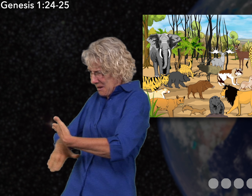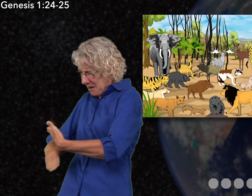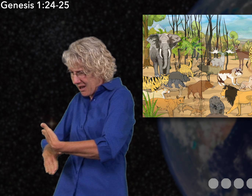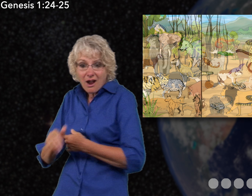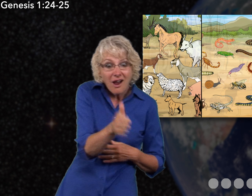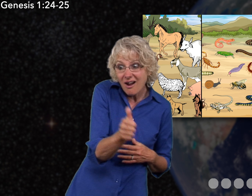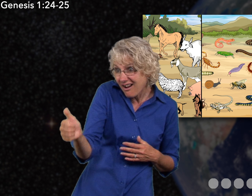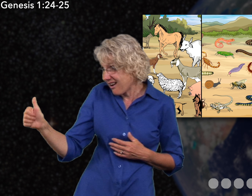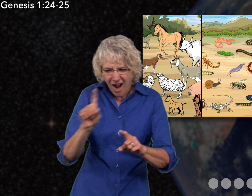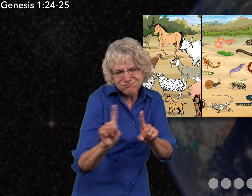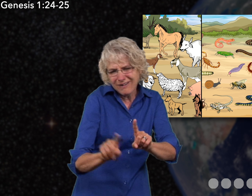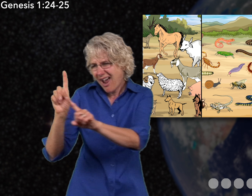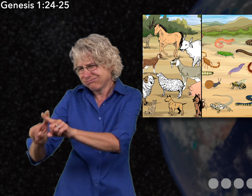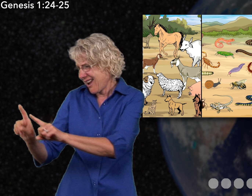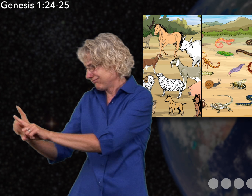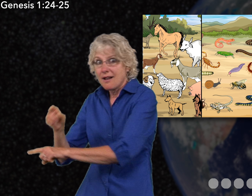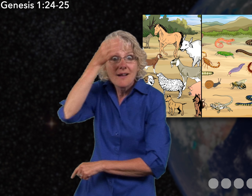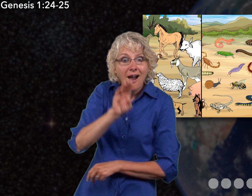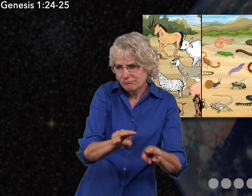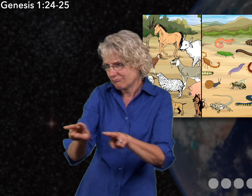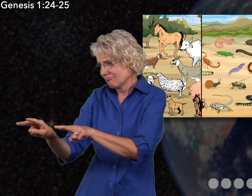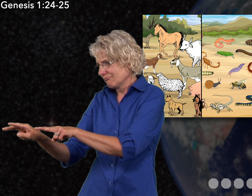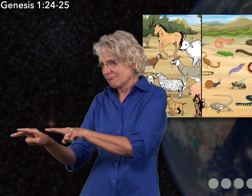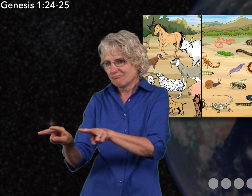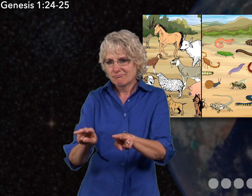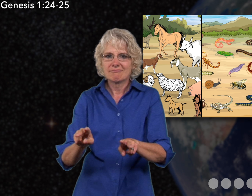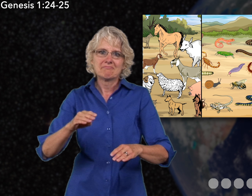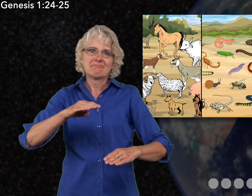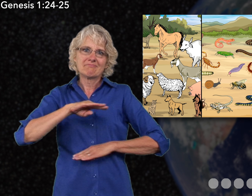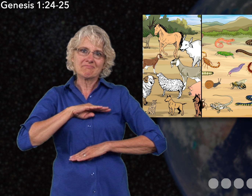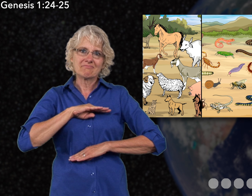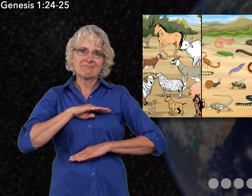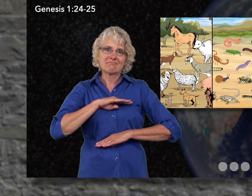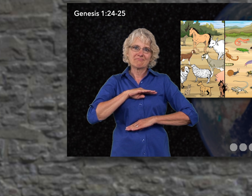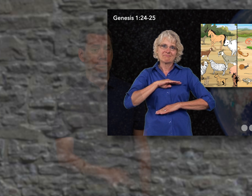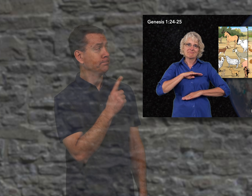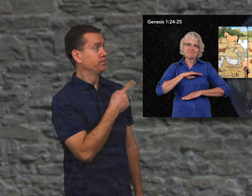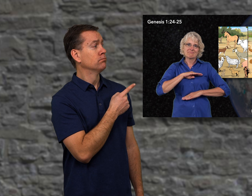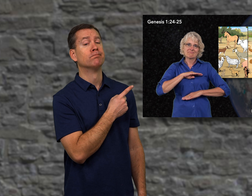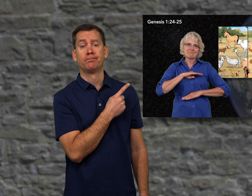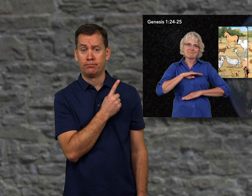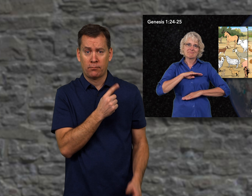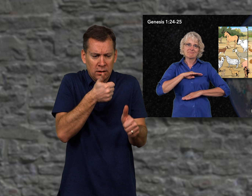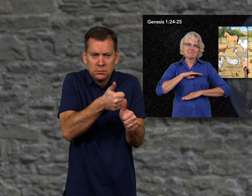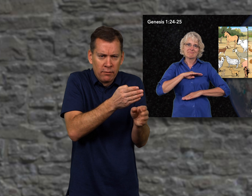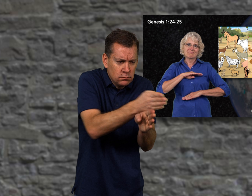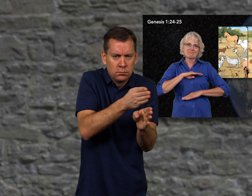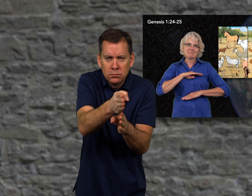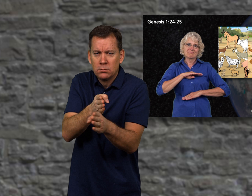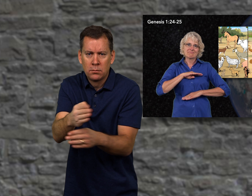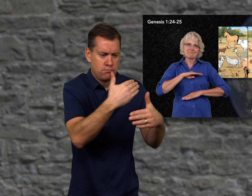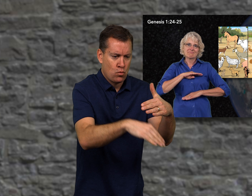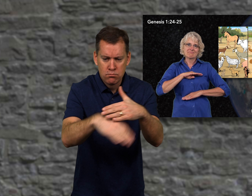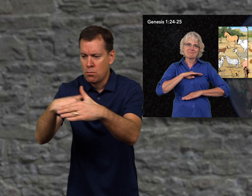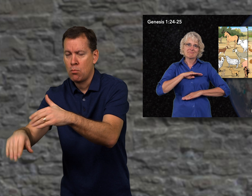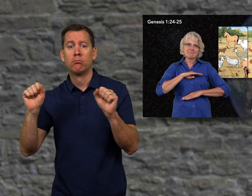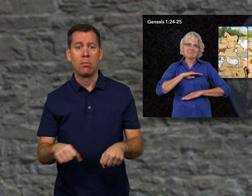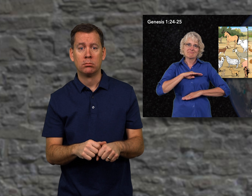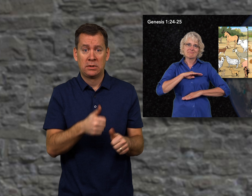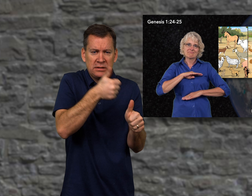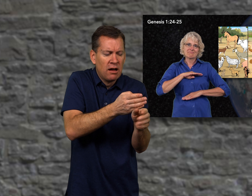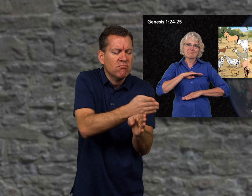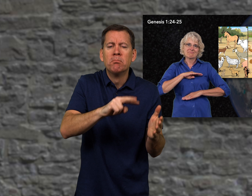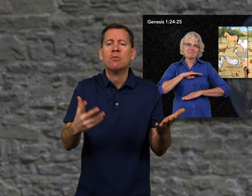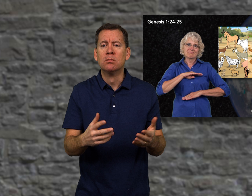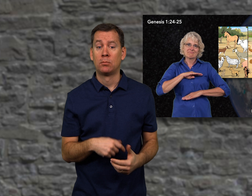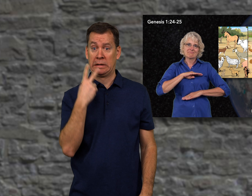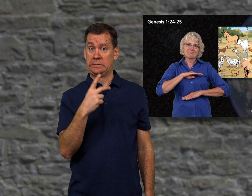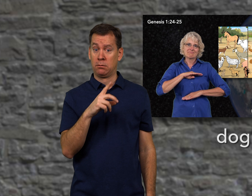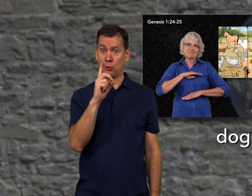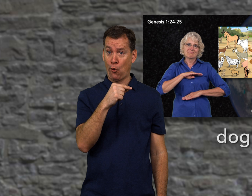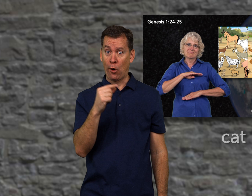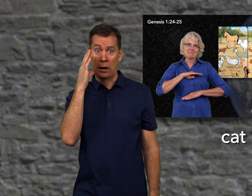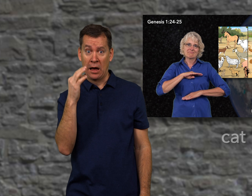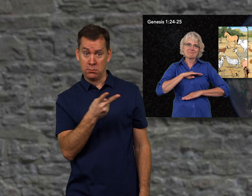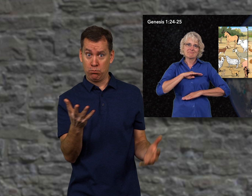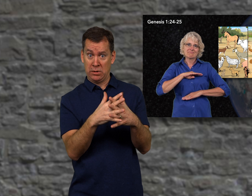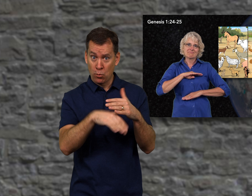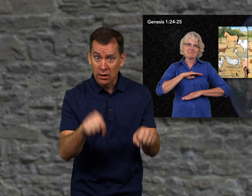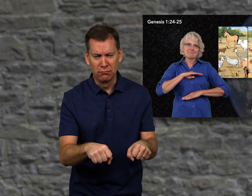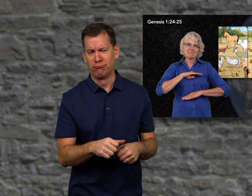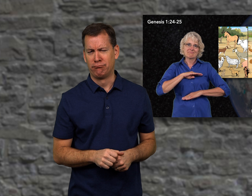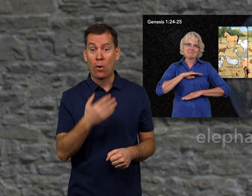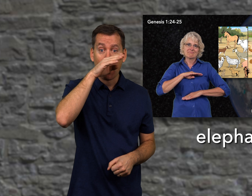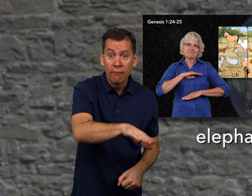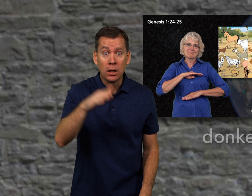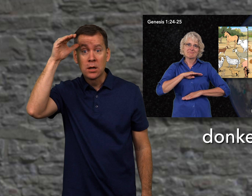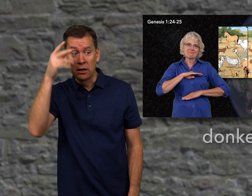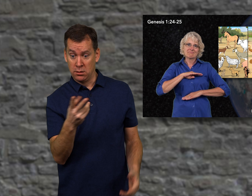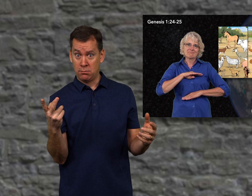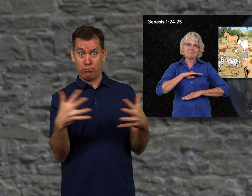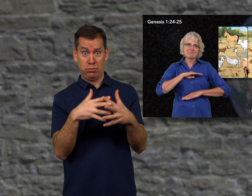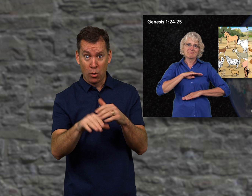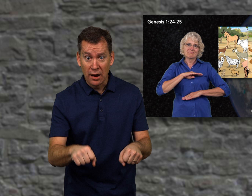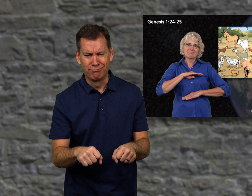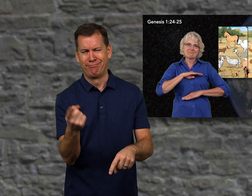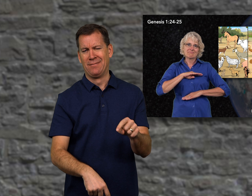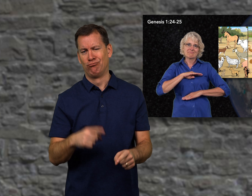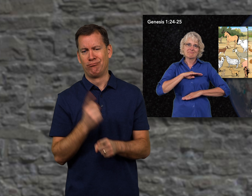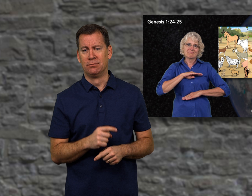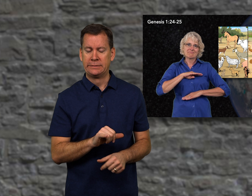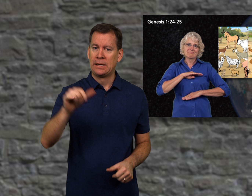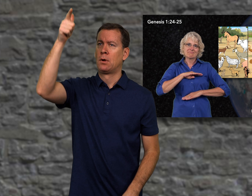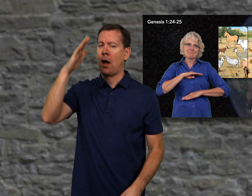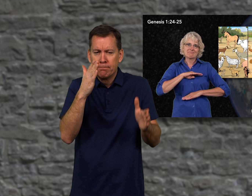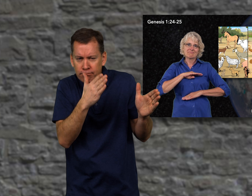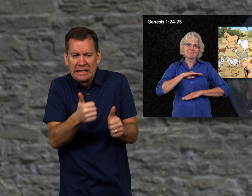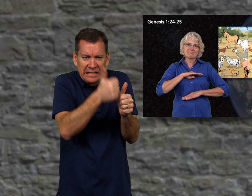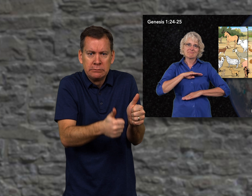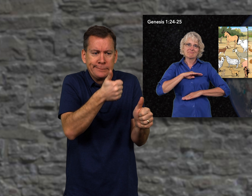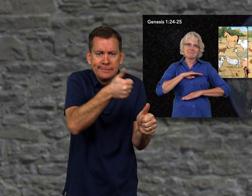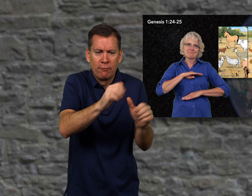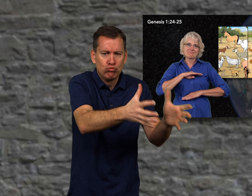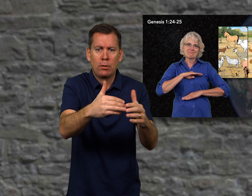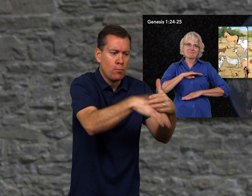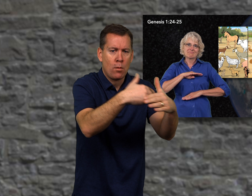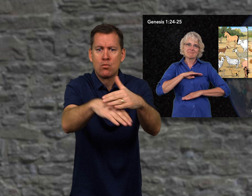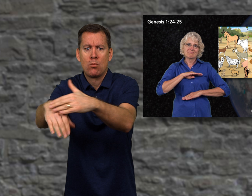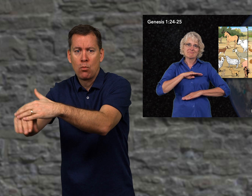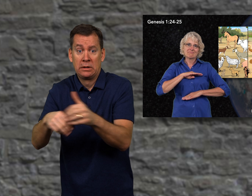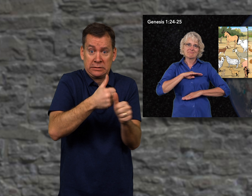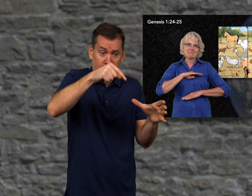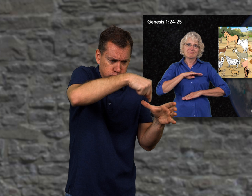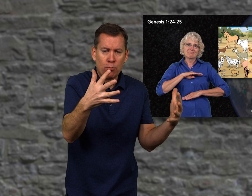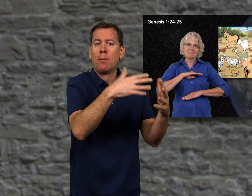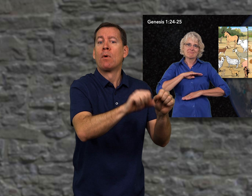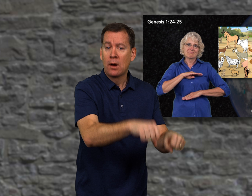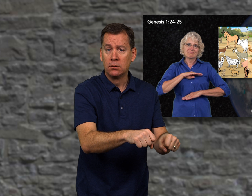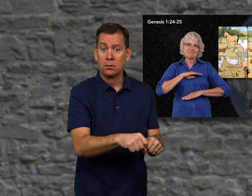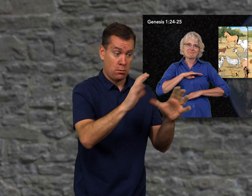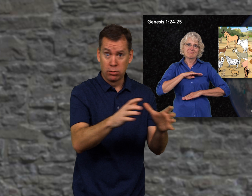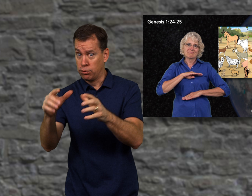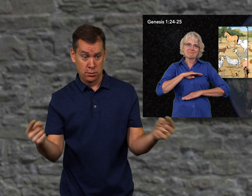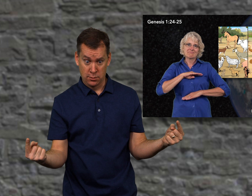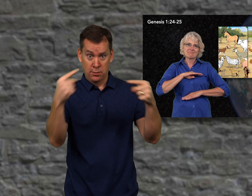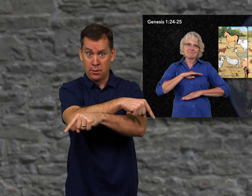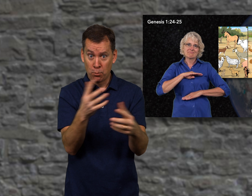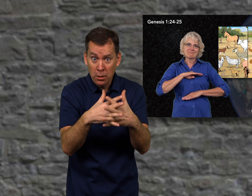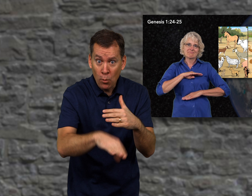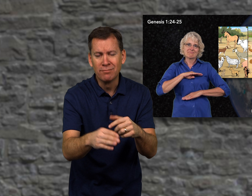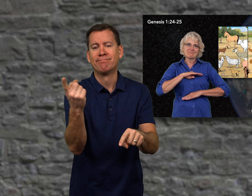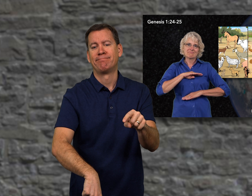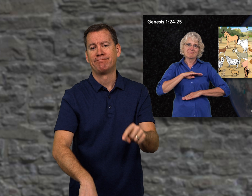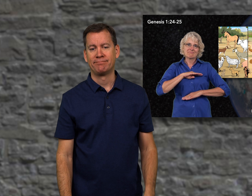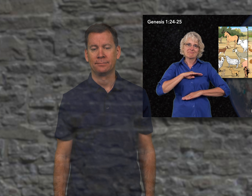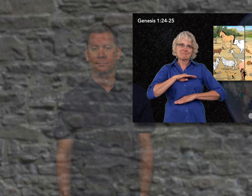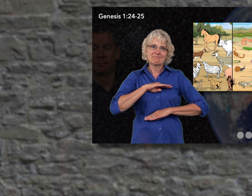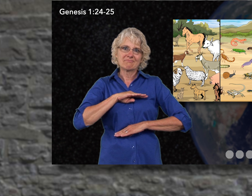God made the beasts of the earth according to their kinds, the livestock according to their kinds, and everything that crawls upon the earth according to its kind.